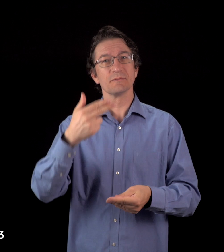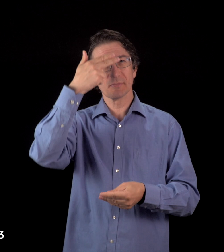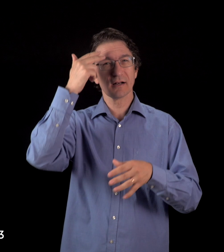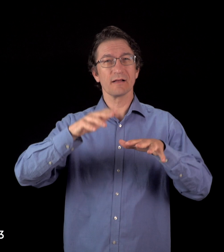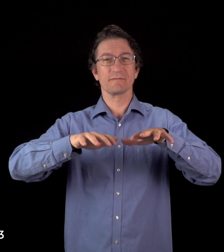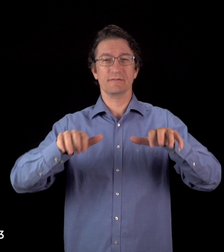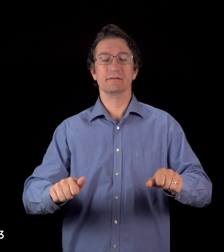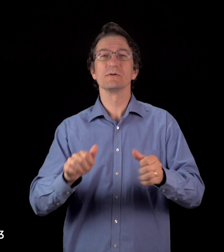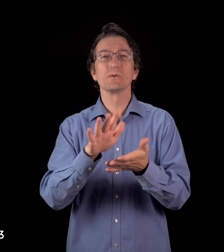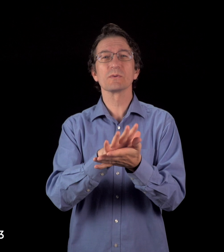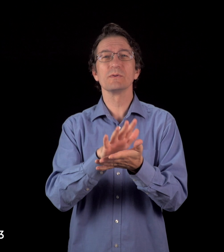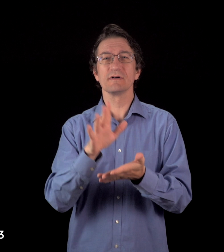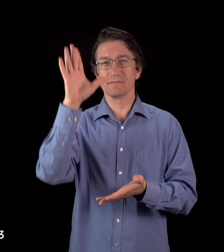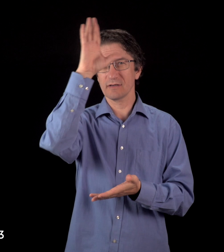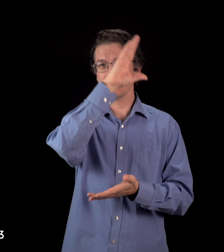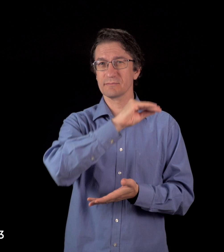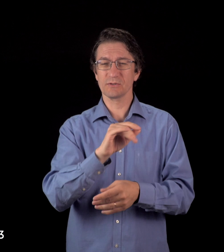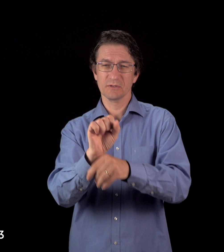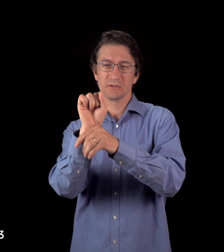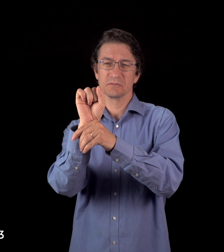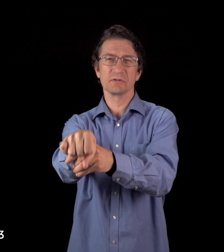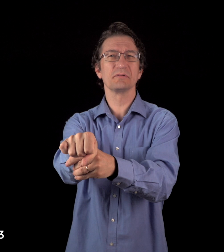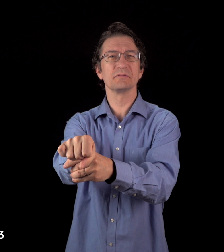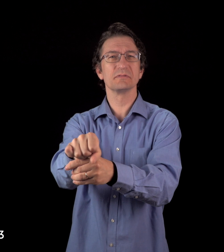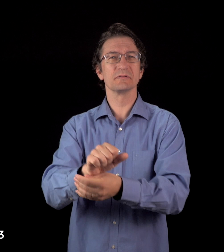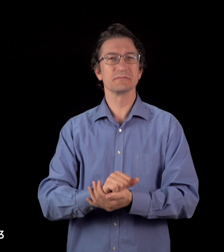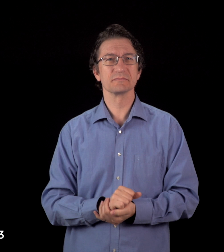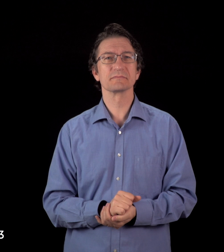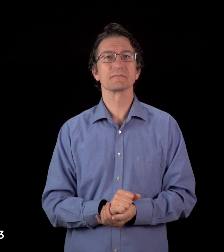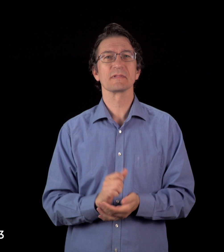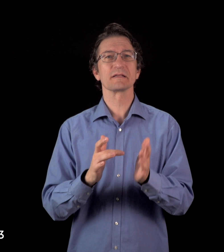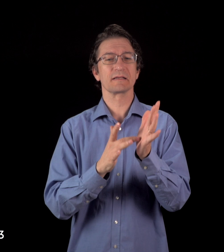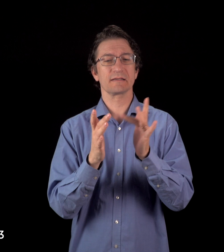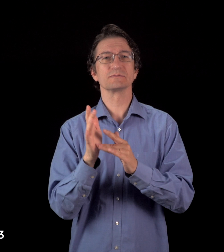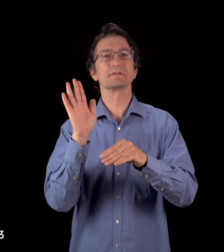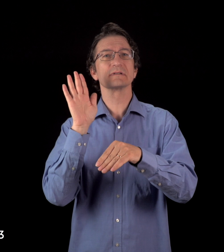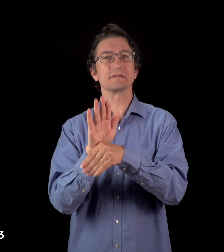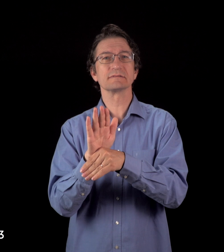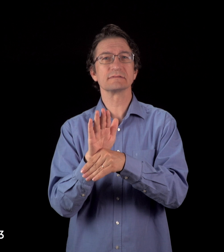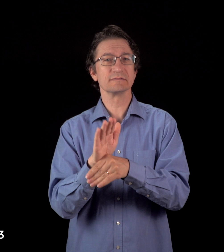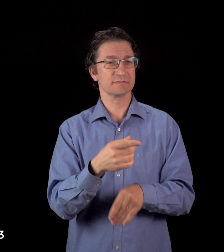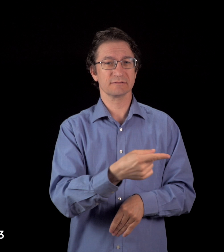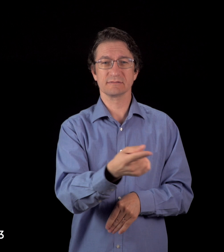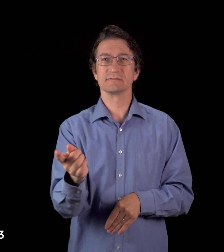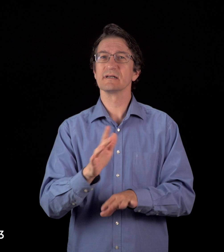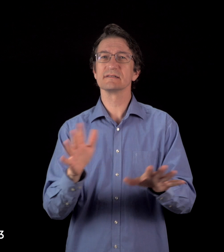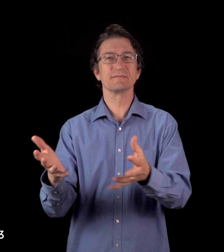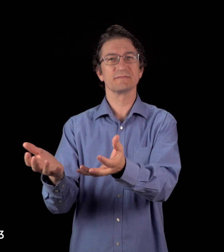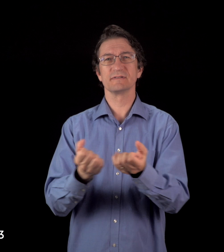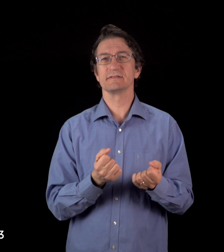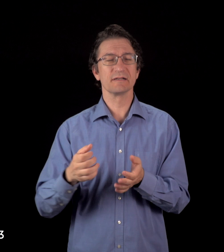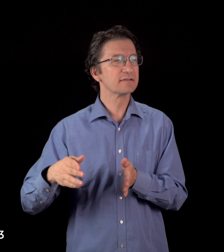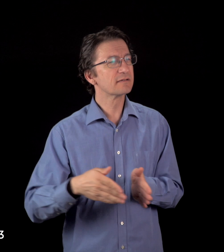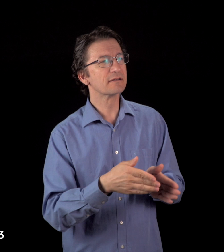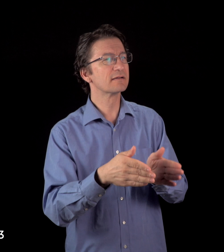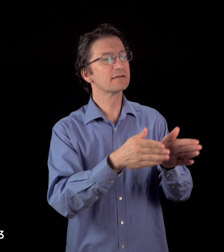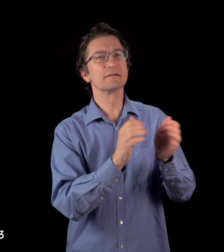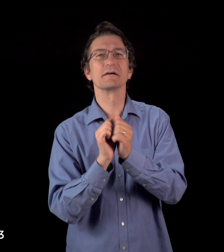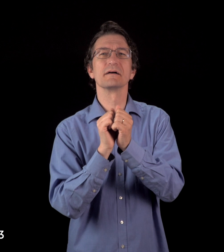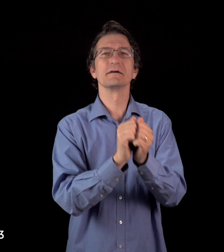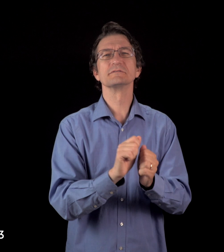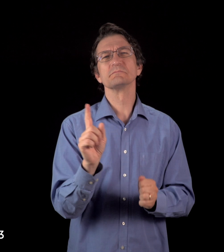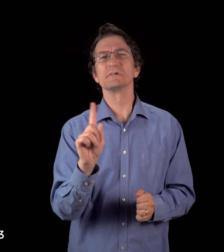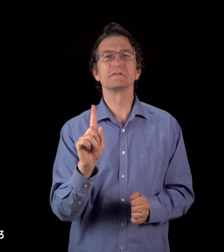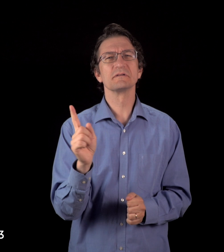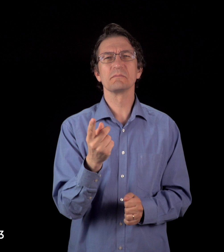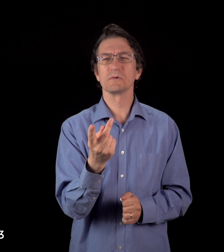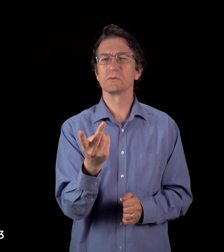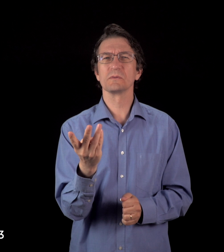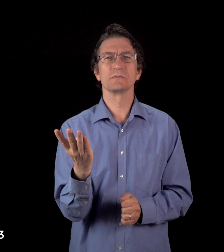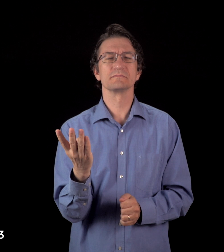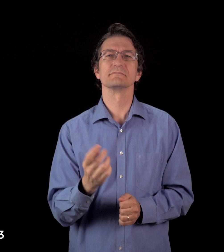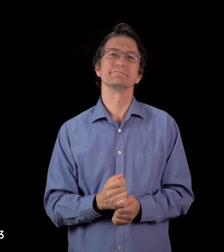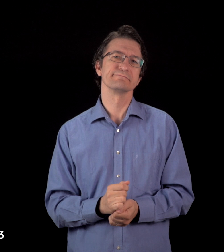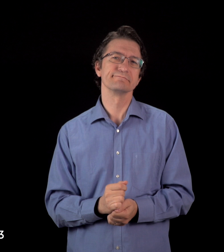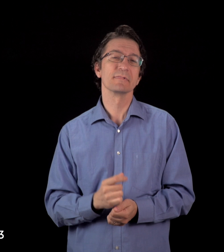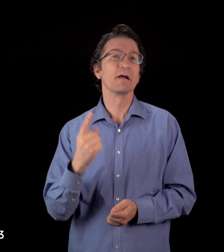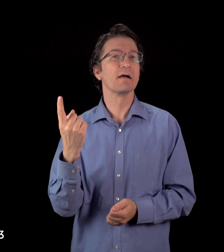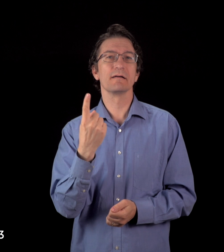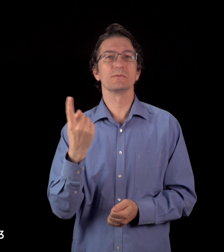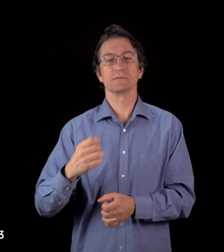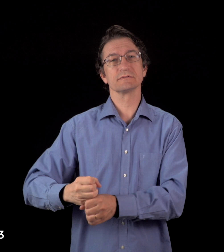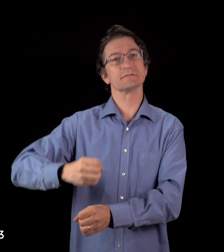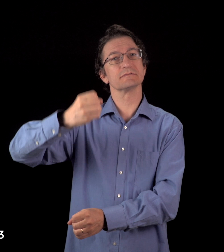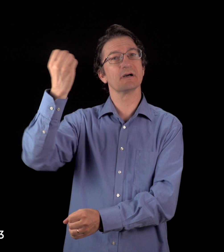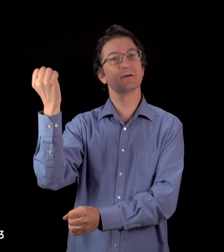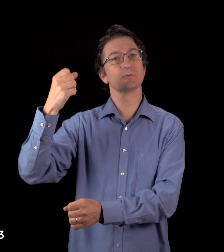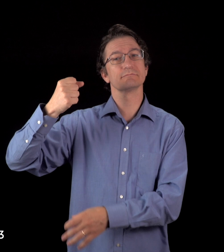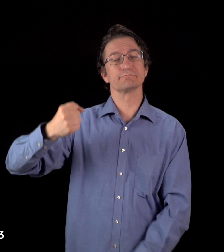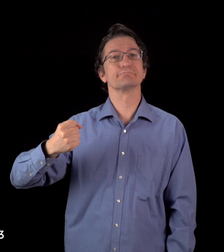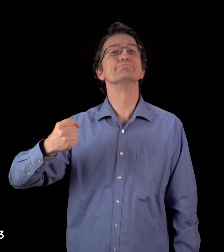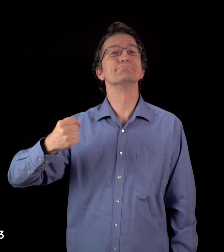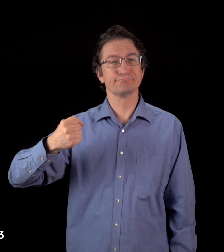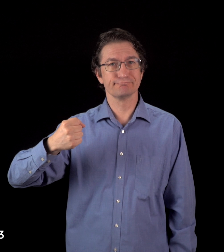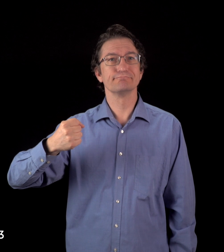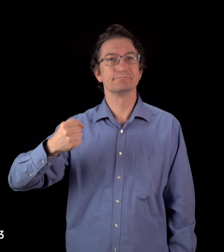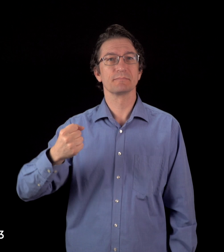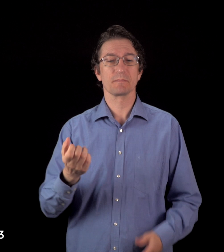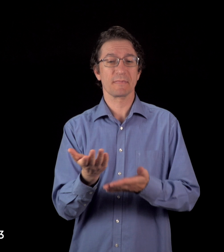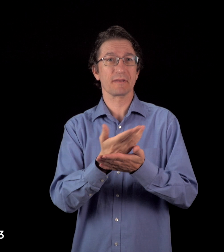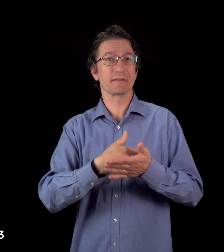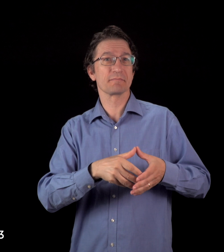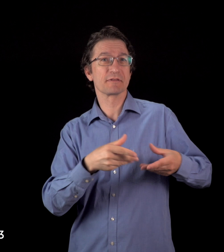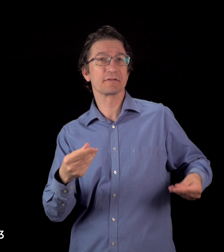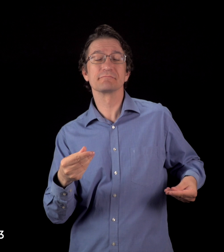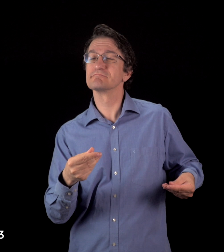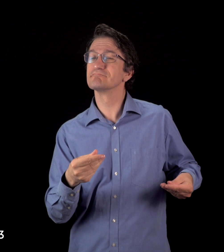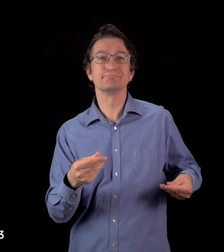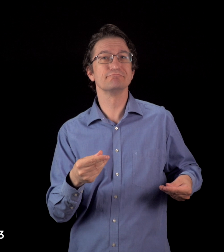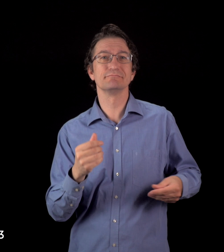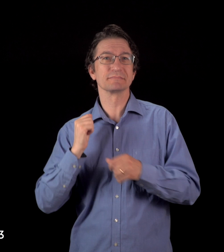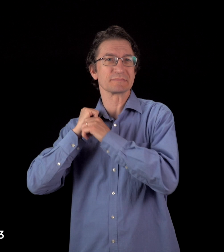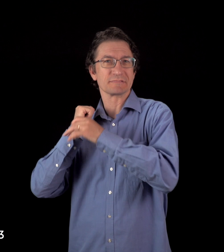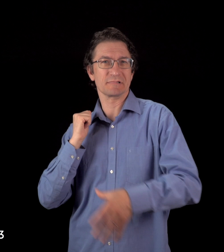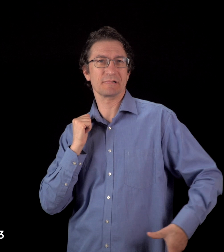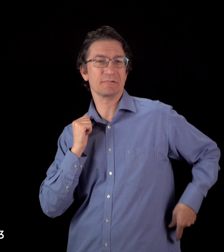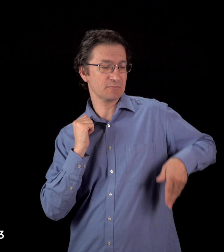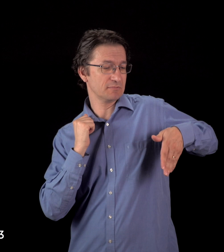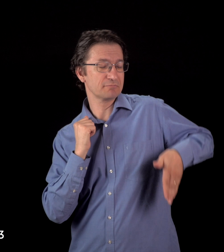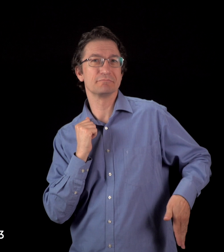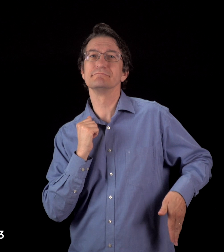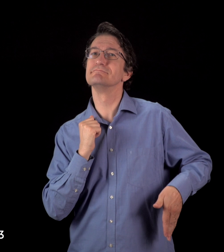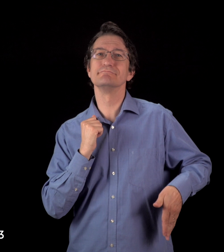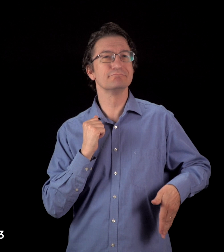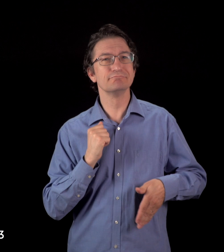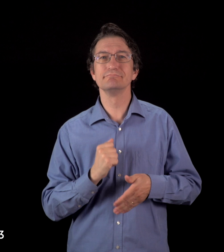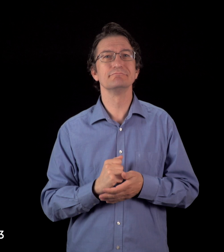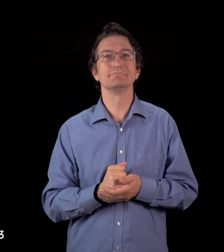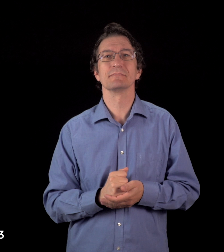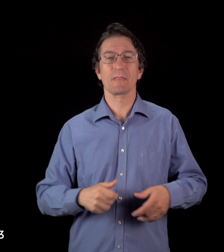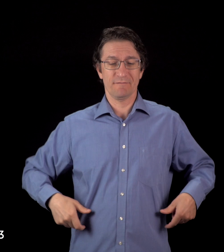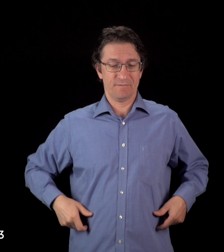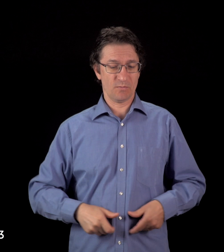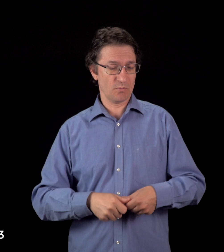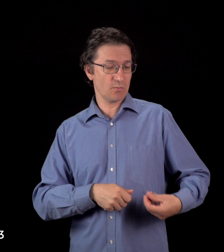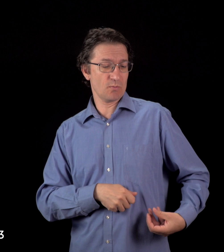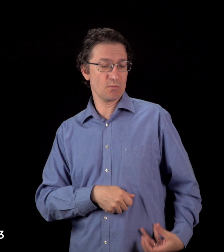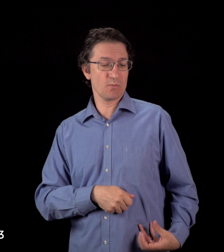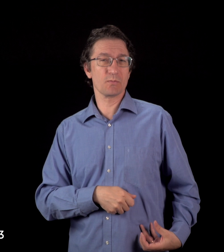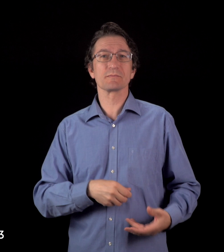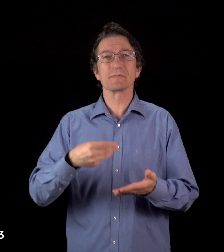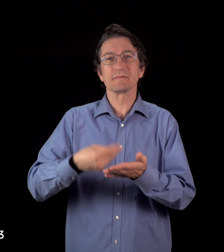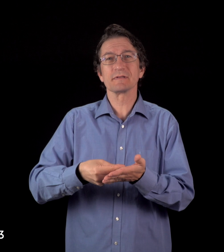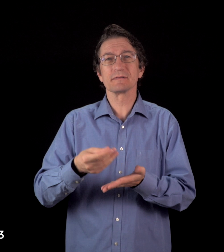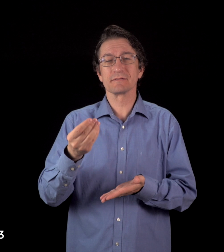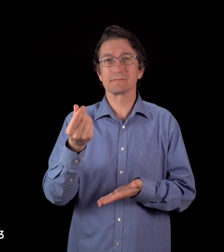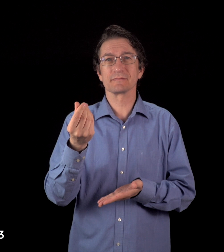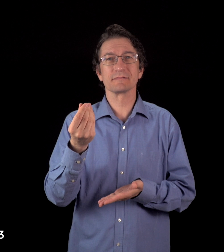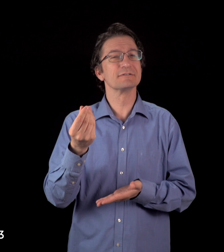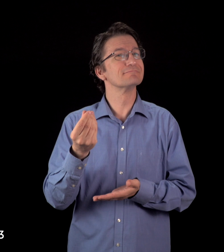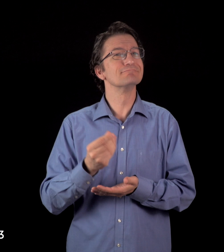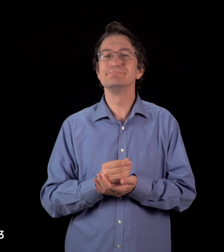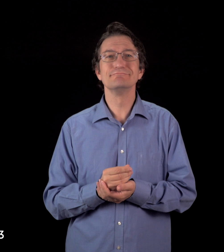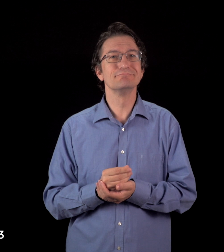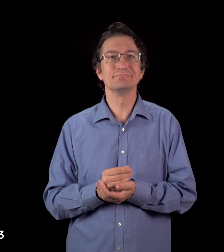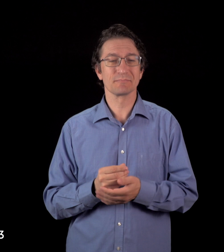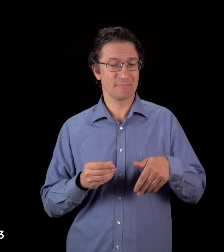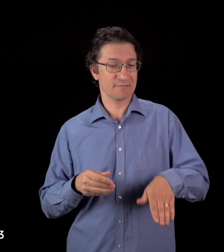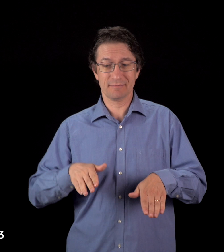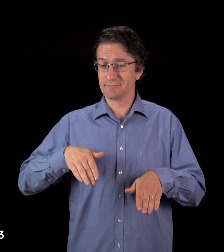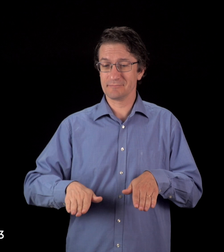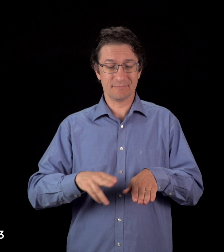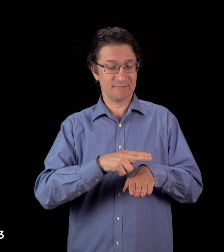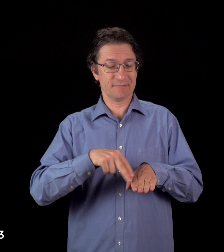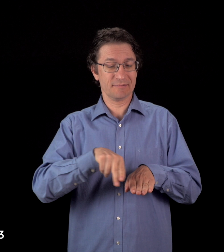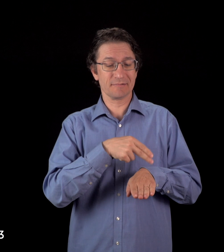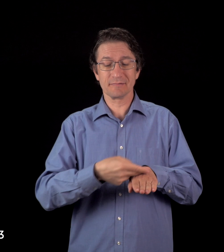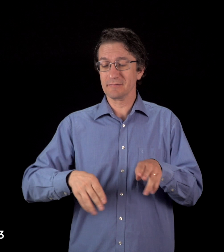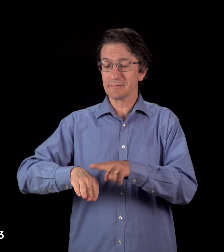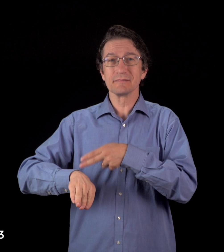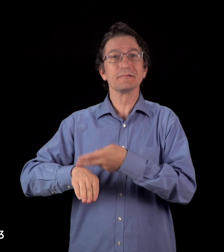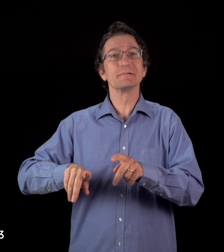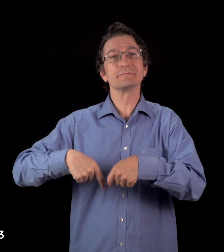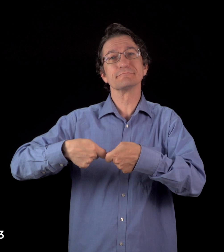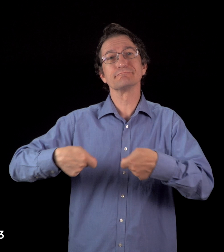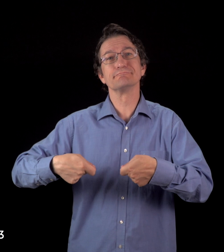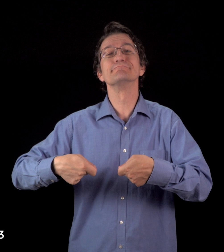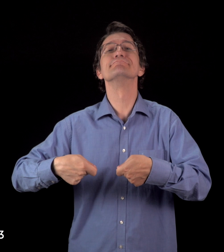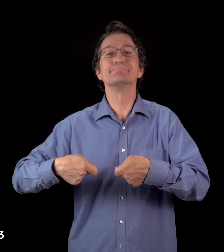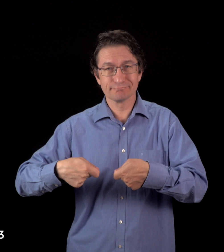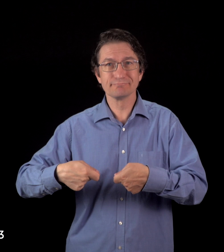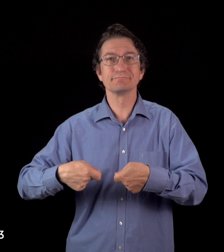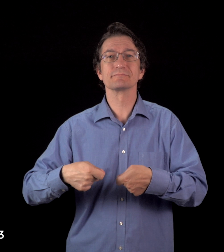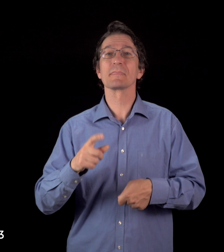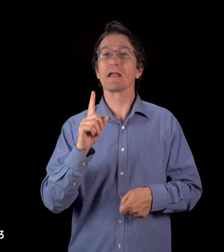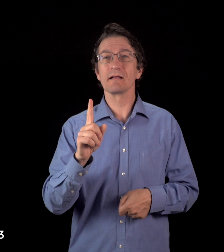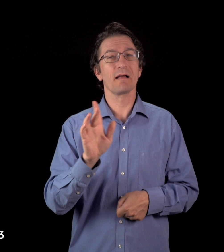He instructed them to take nothing but a staff for the journey—no bread, no bag, no money in their belts— and to wear sandals, but not a second tunic.